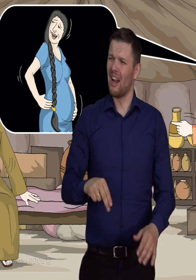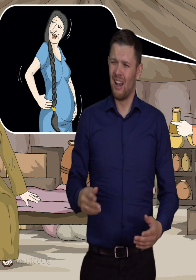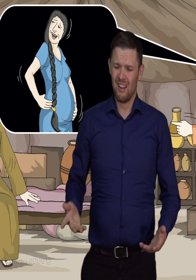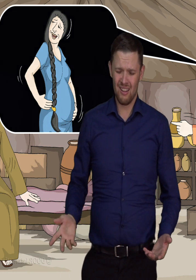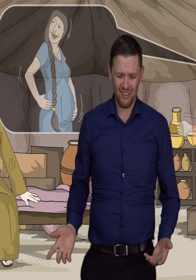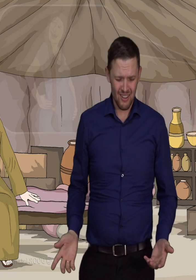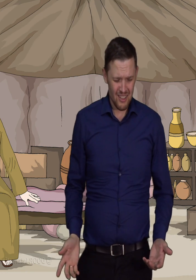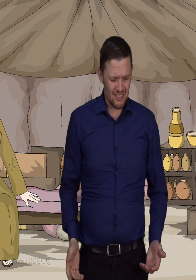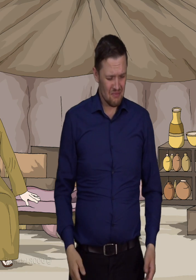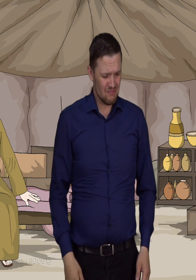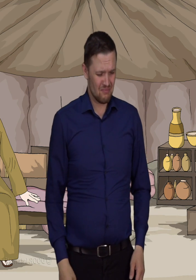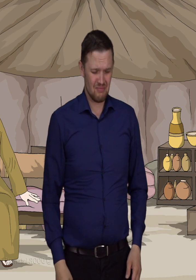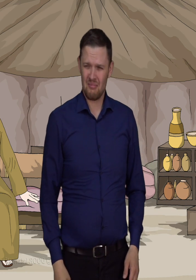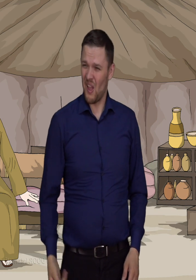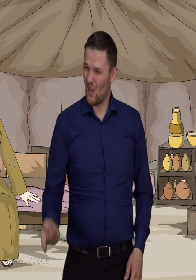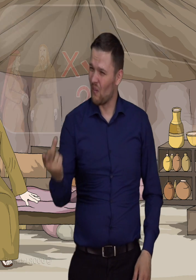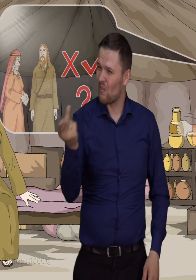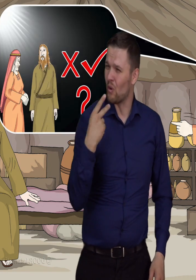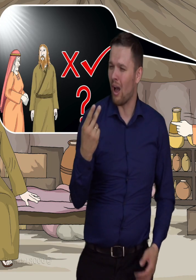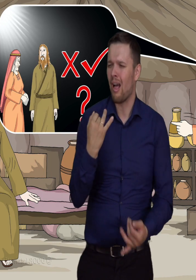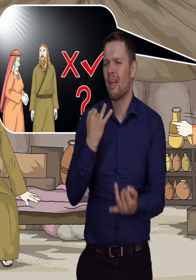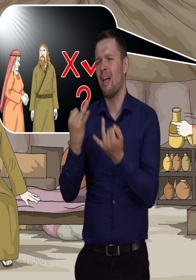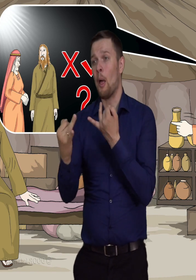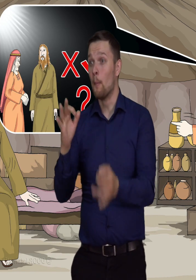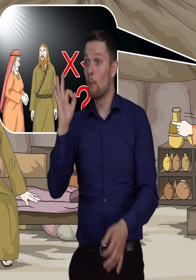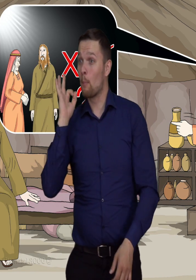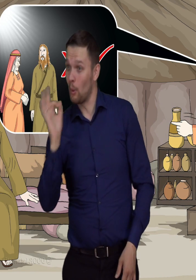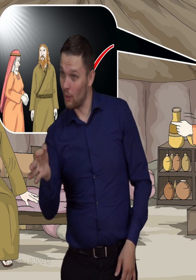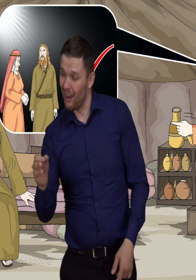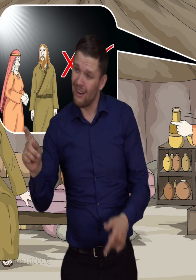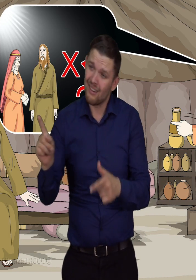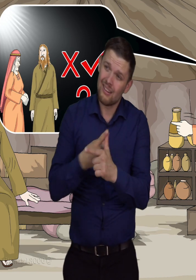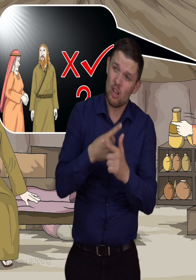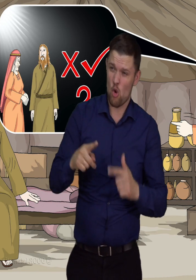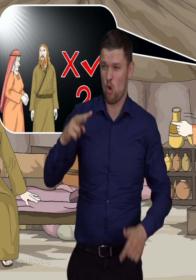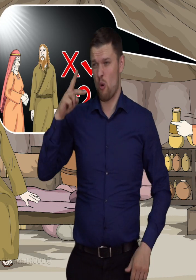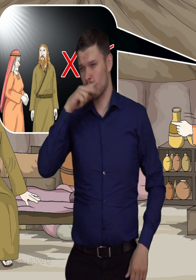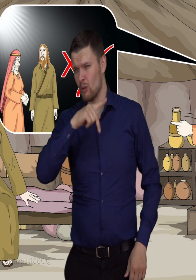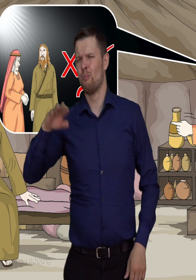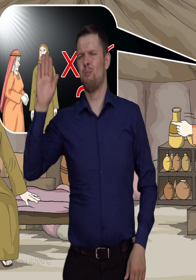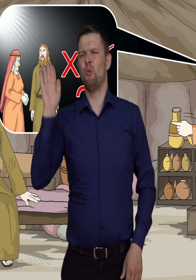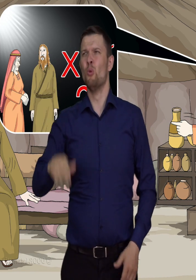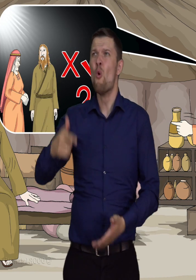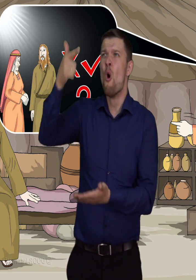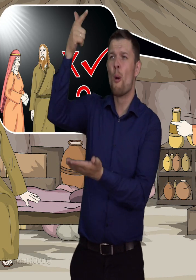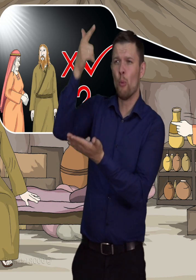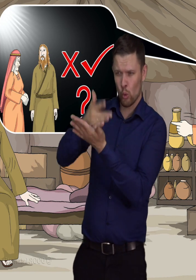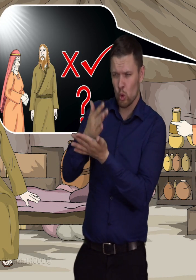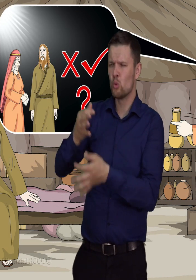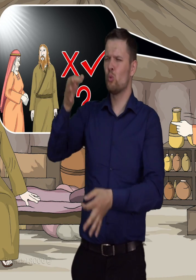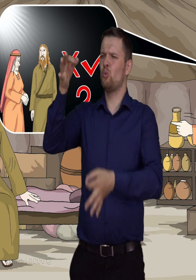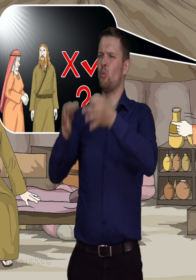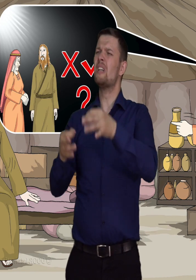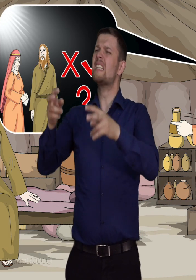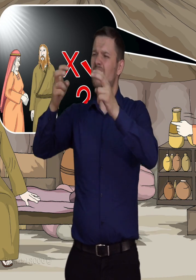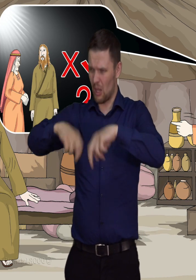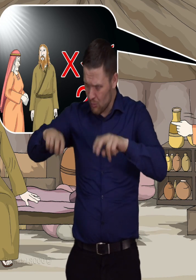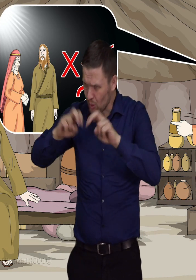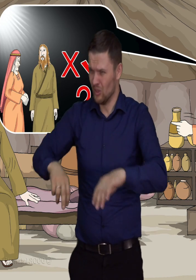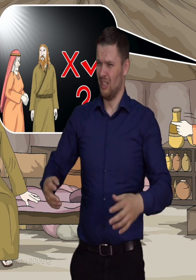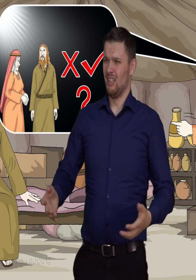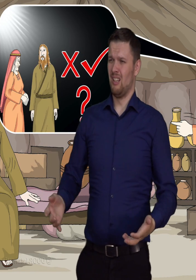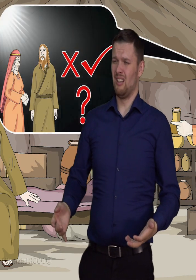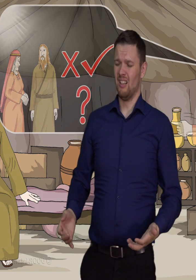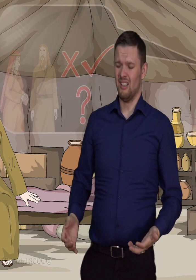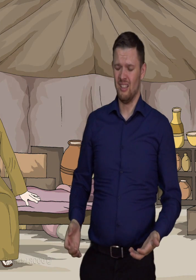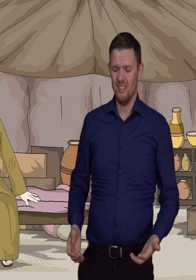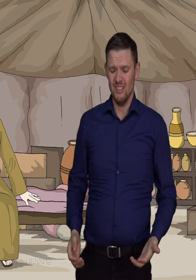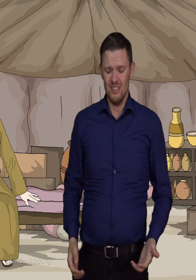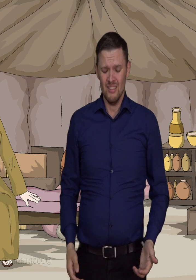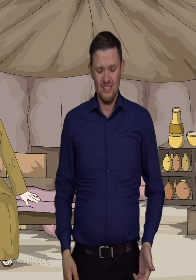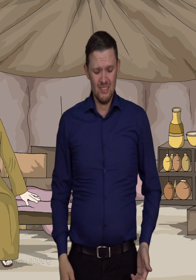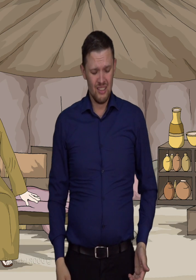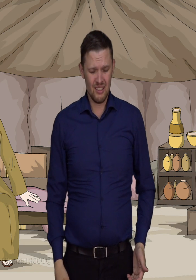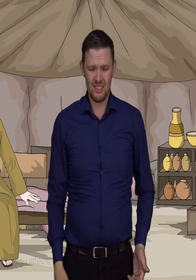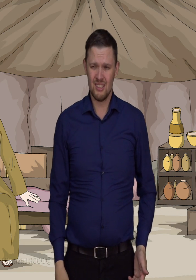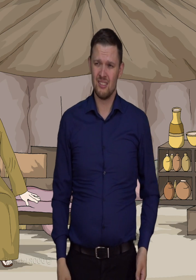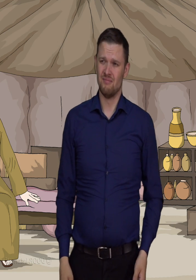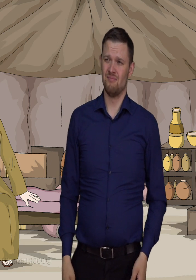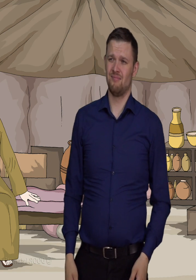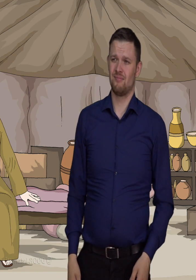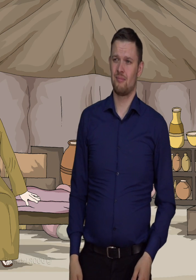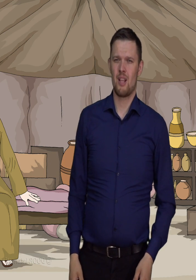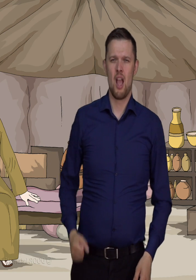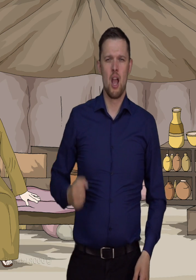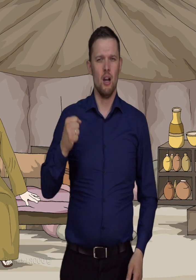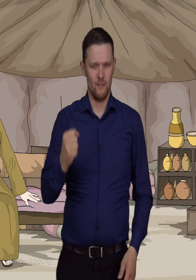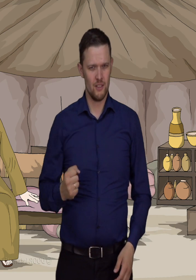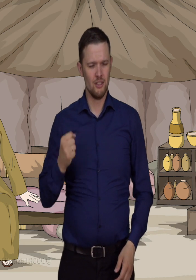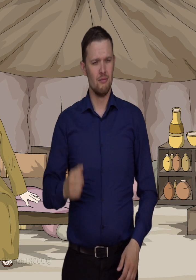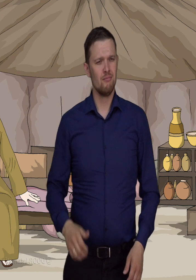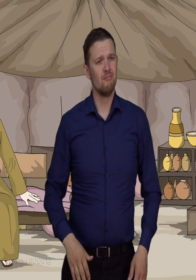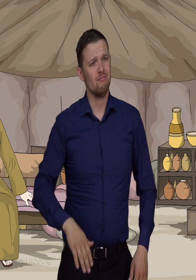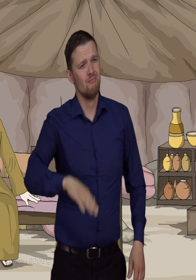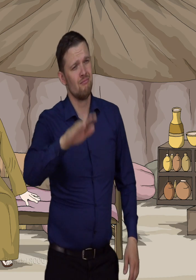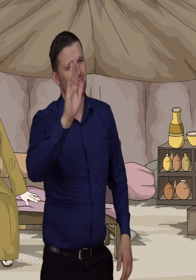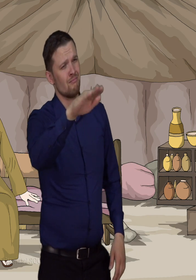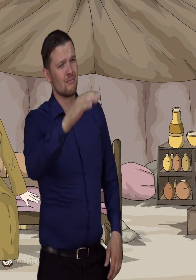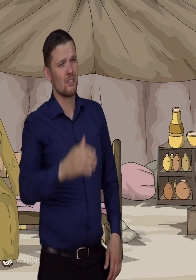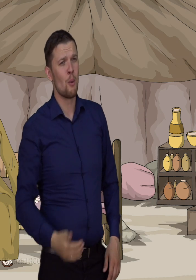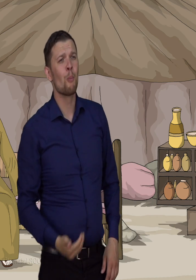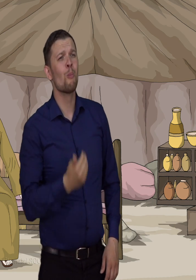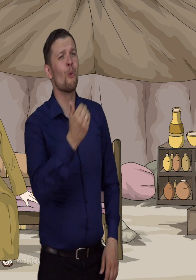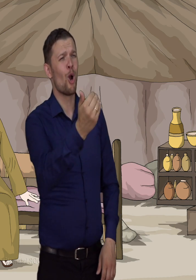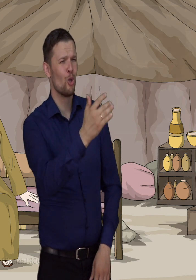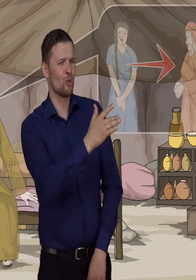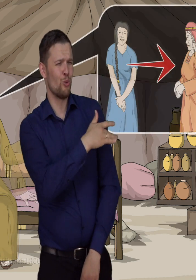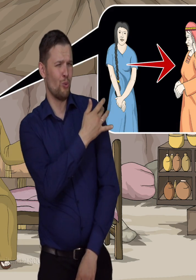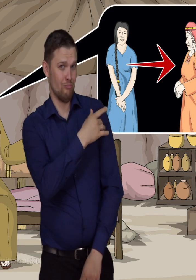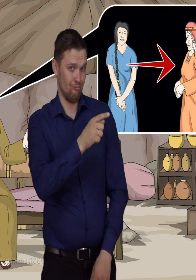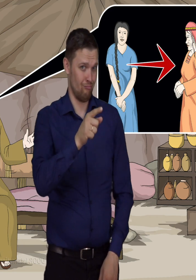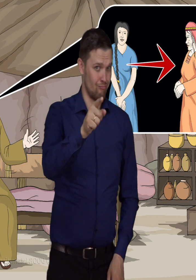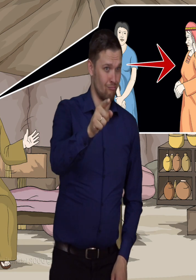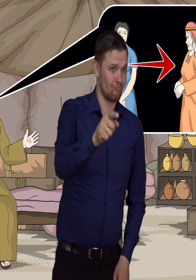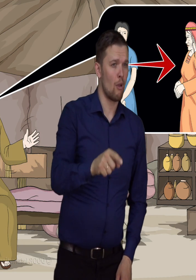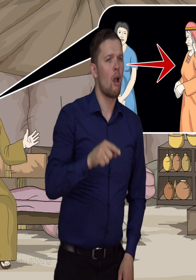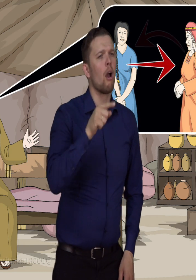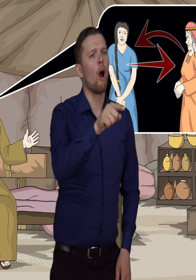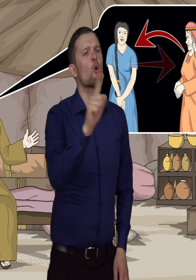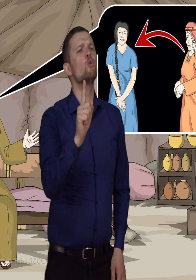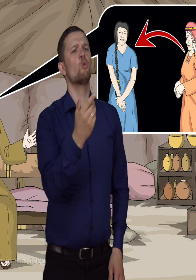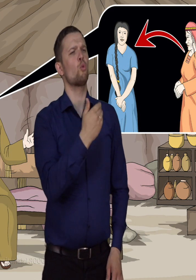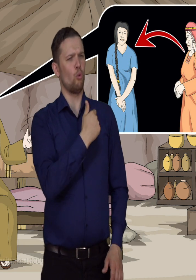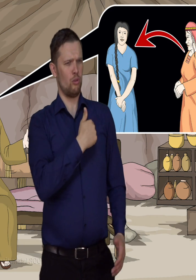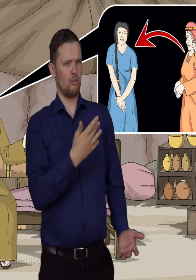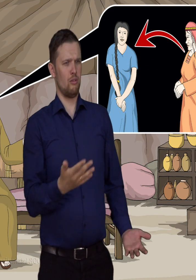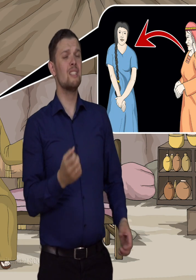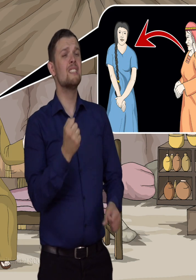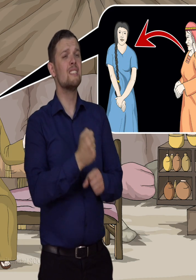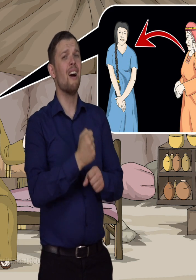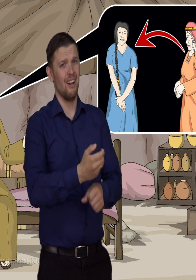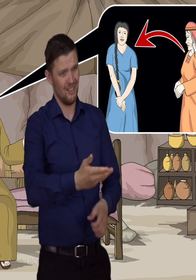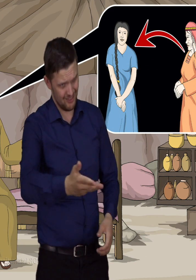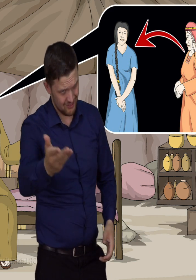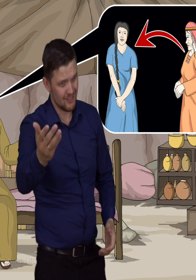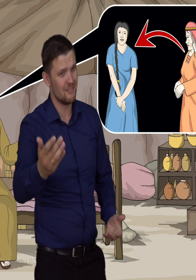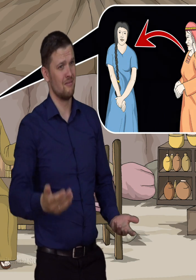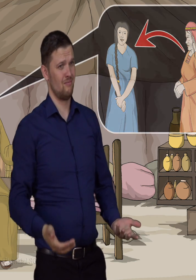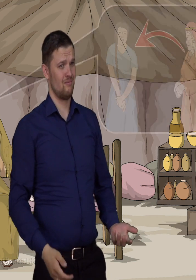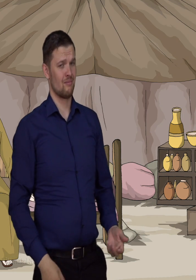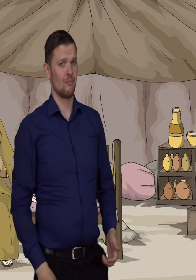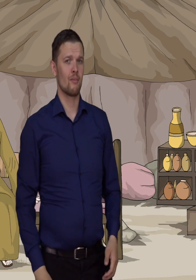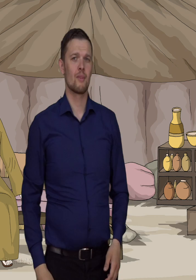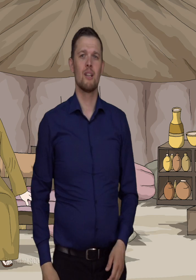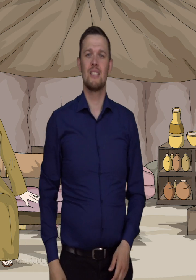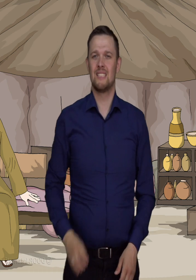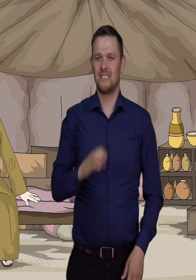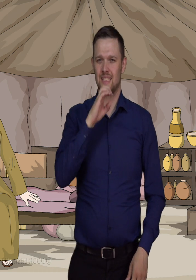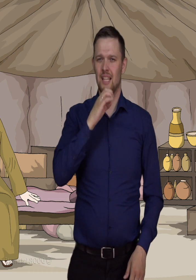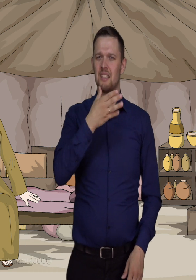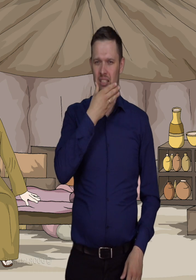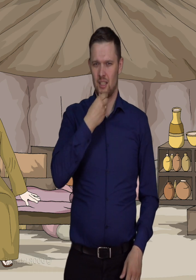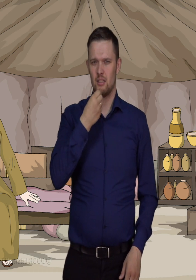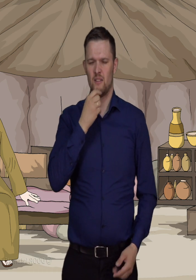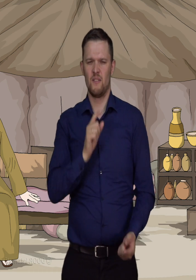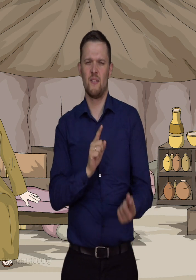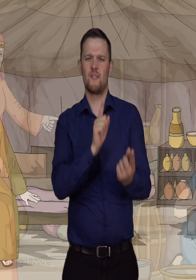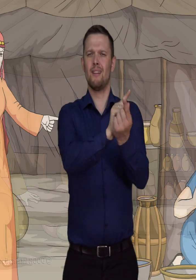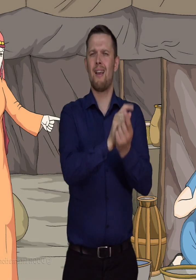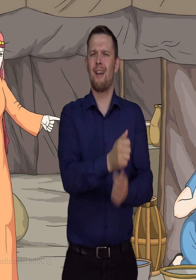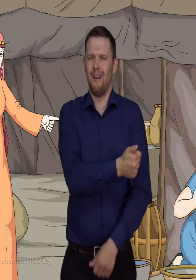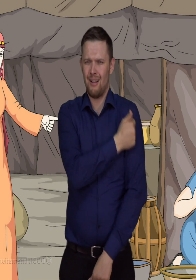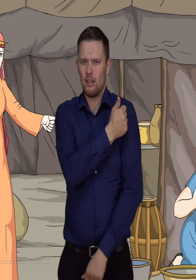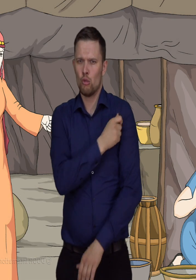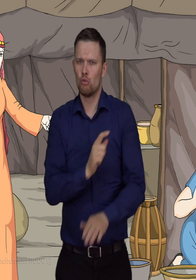May the LORD judge between you and me.” “Here,” said Abram, “your servant is in your hands. Do whatever you want with her.”